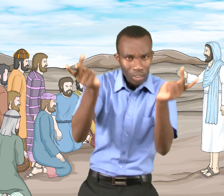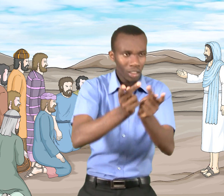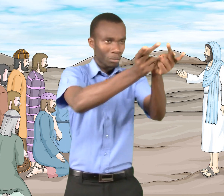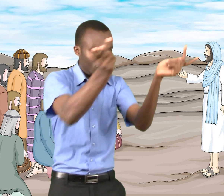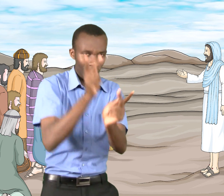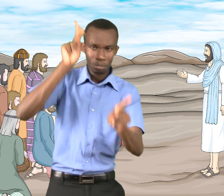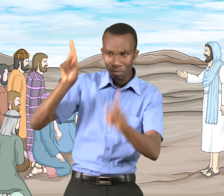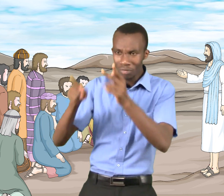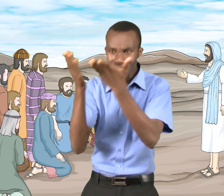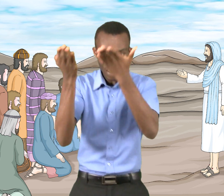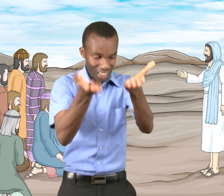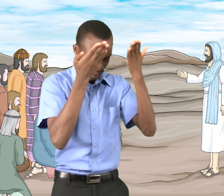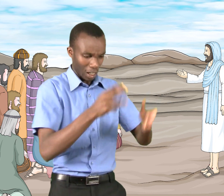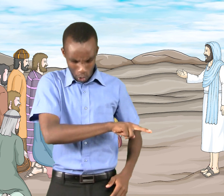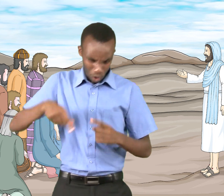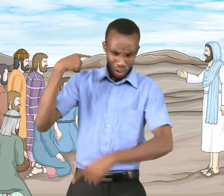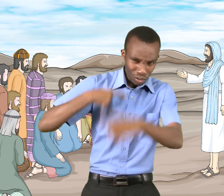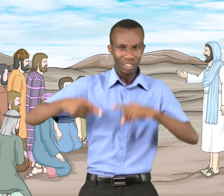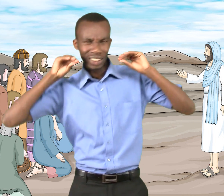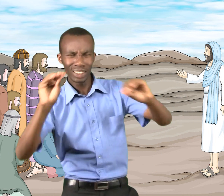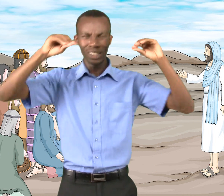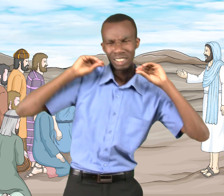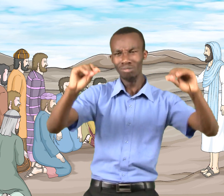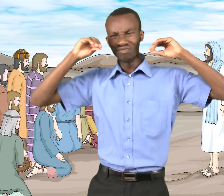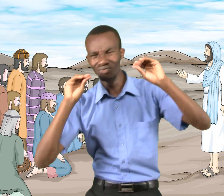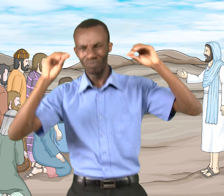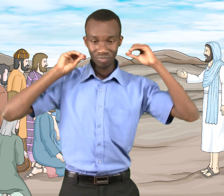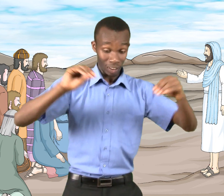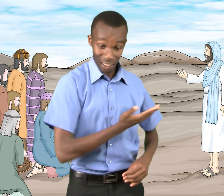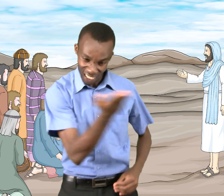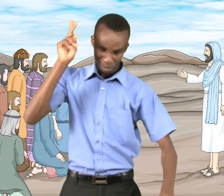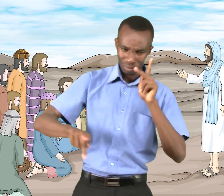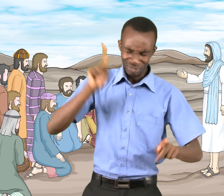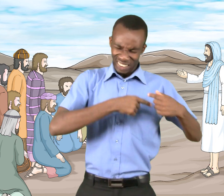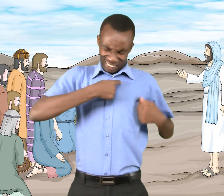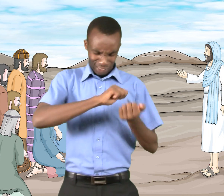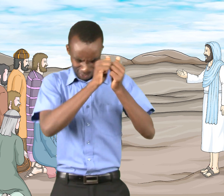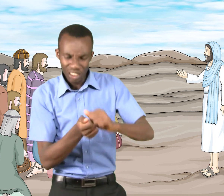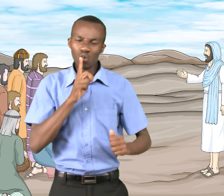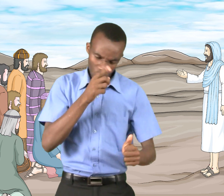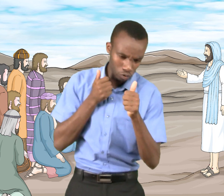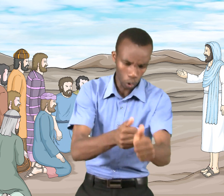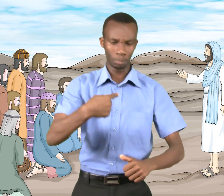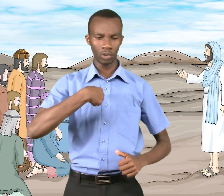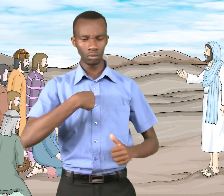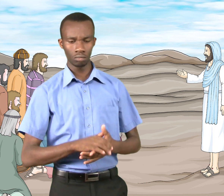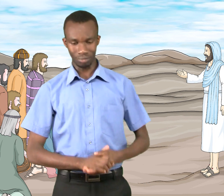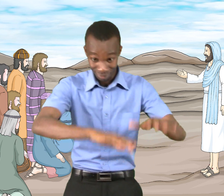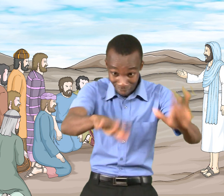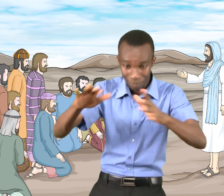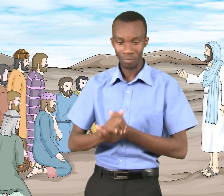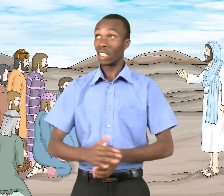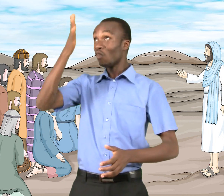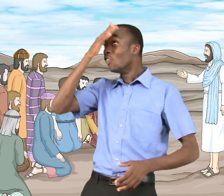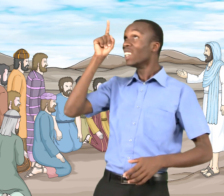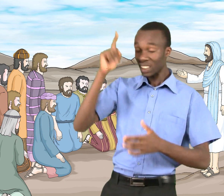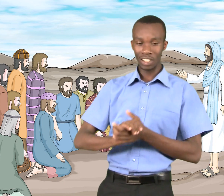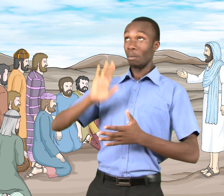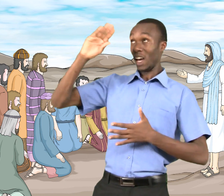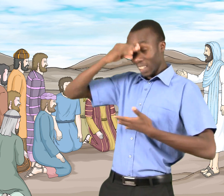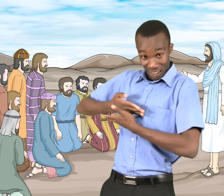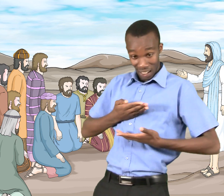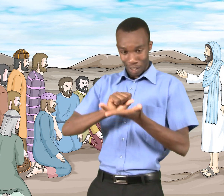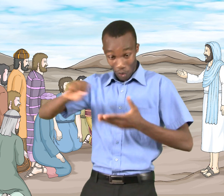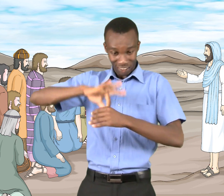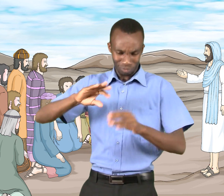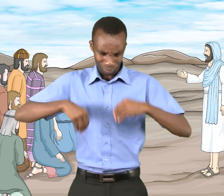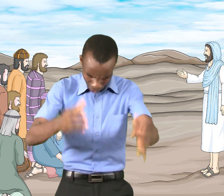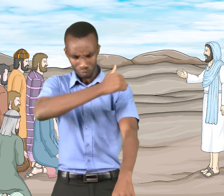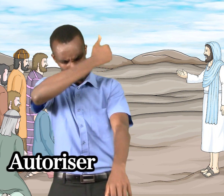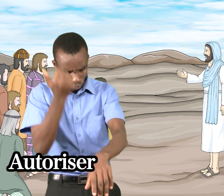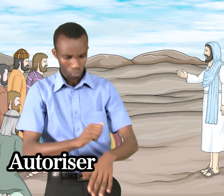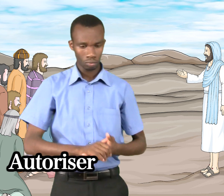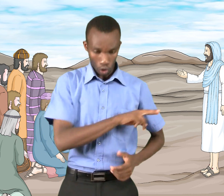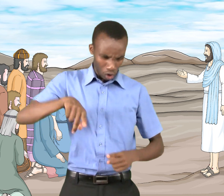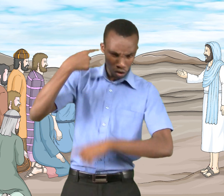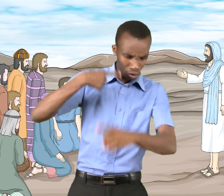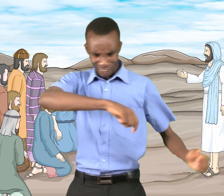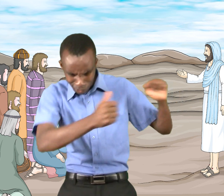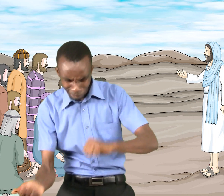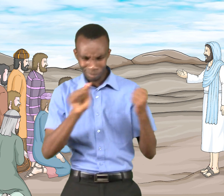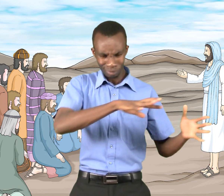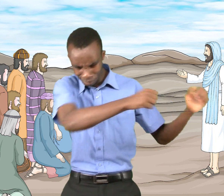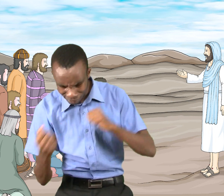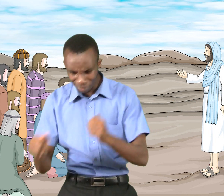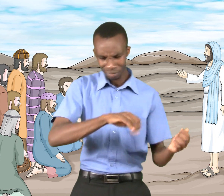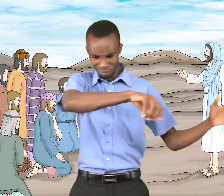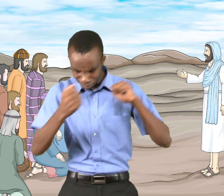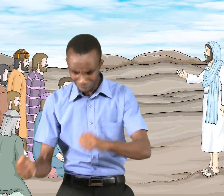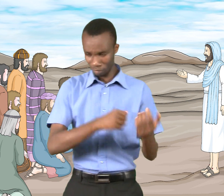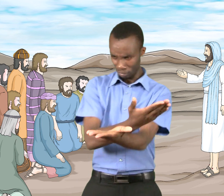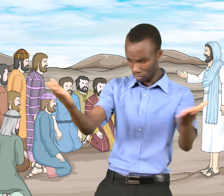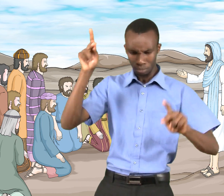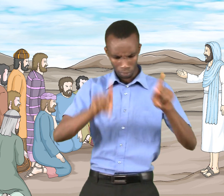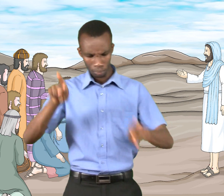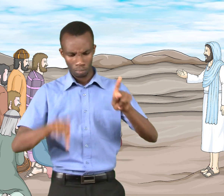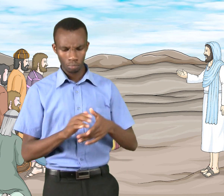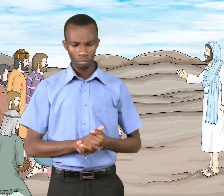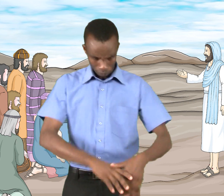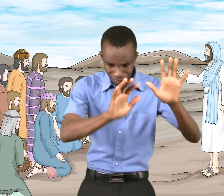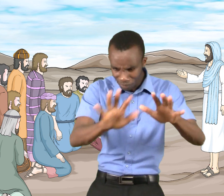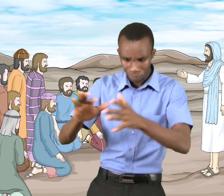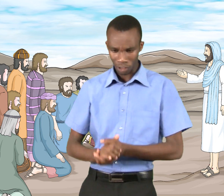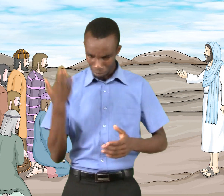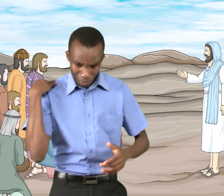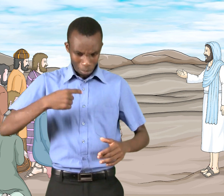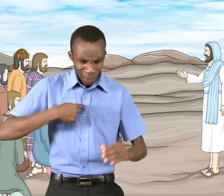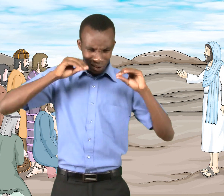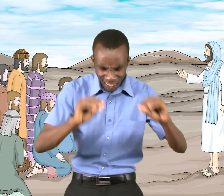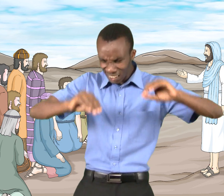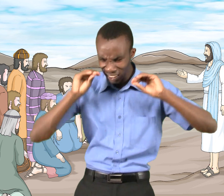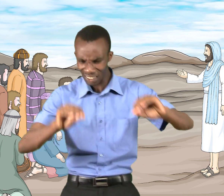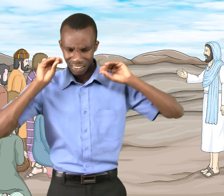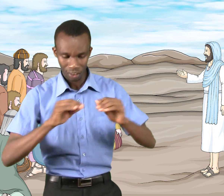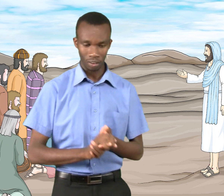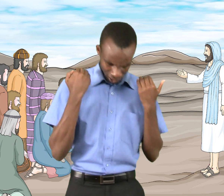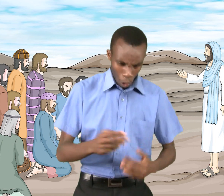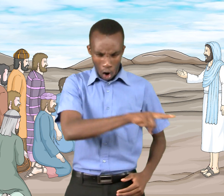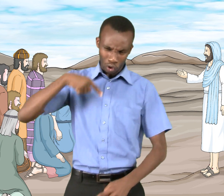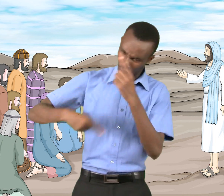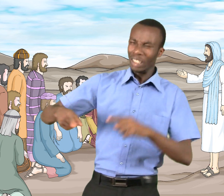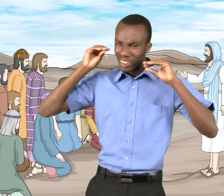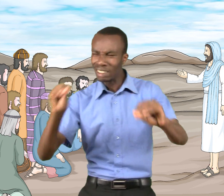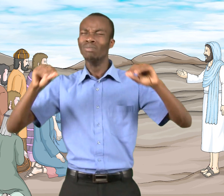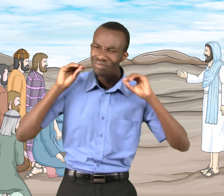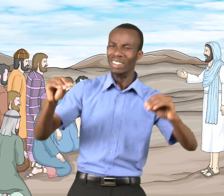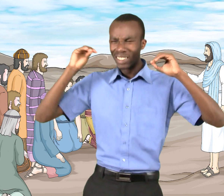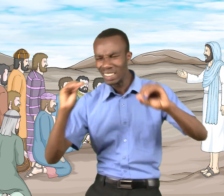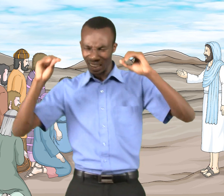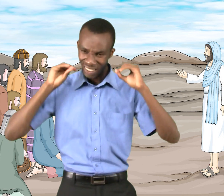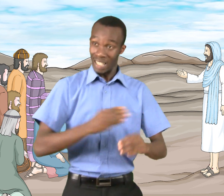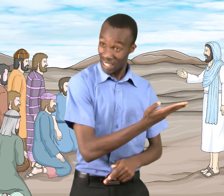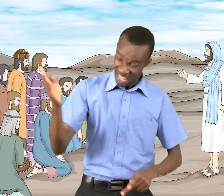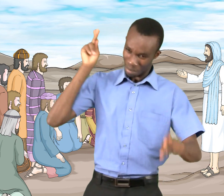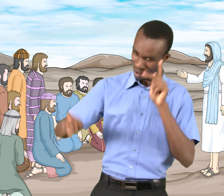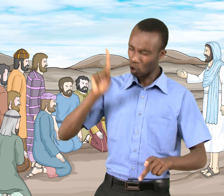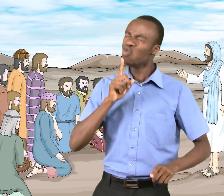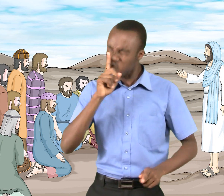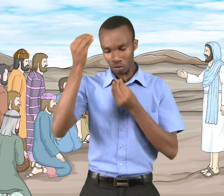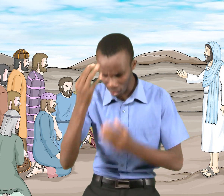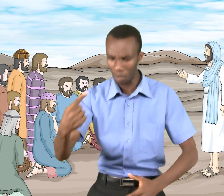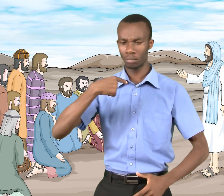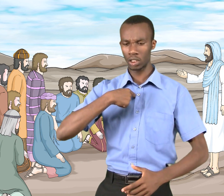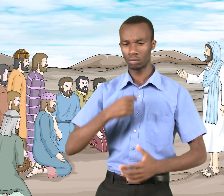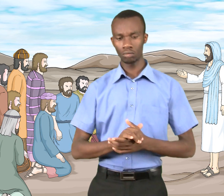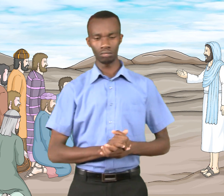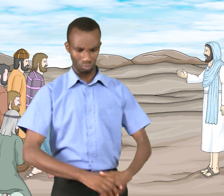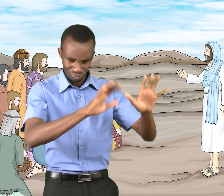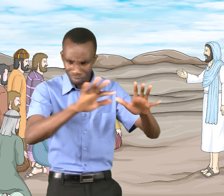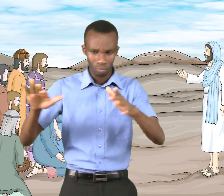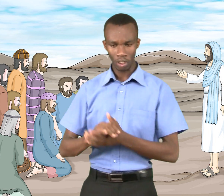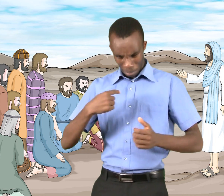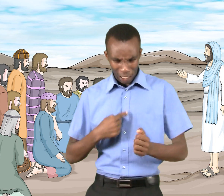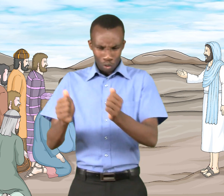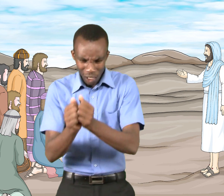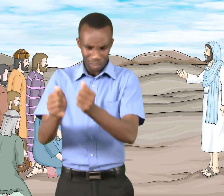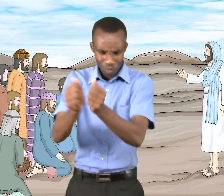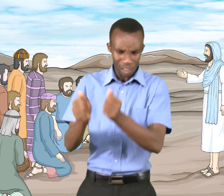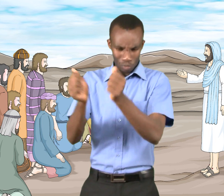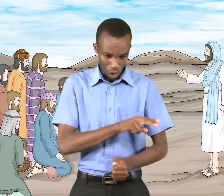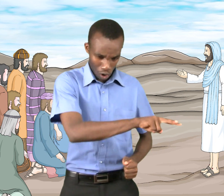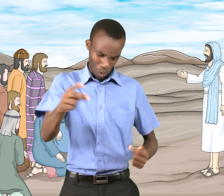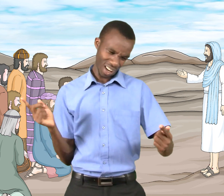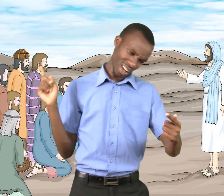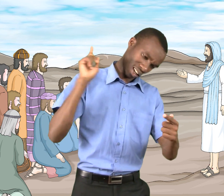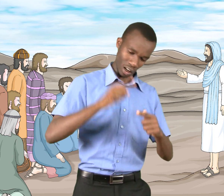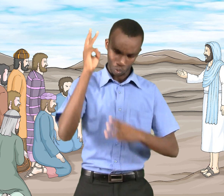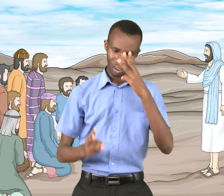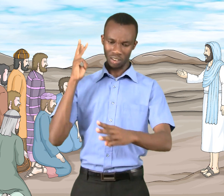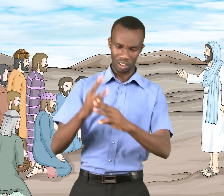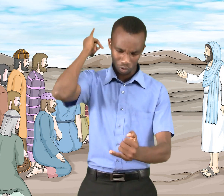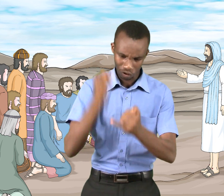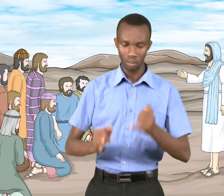Therefore go and make disciples of all nations, baptizing them in the name of the Father, and of the Son, and of the Holy Spirit, and teaching them to obey all that I have commanded you.